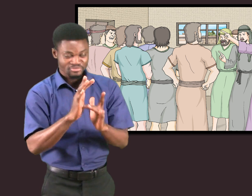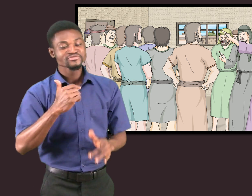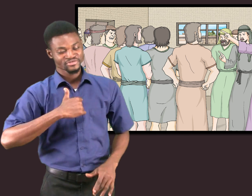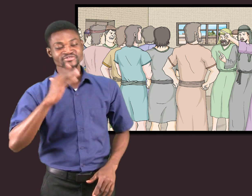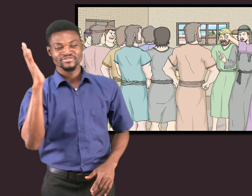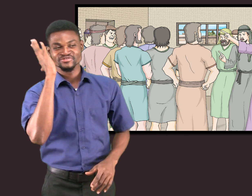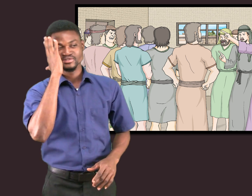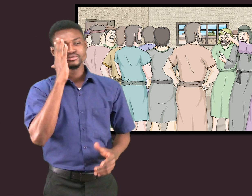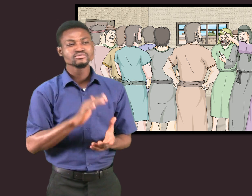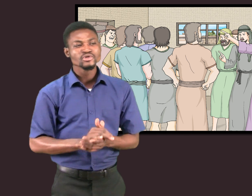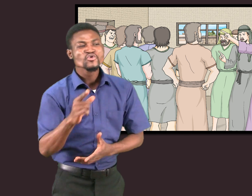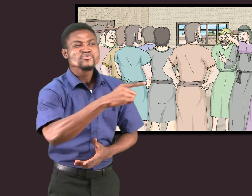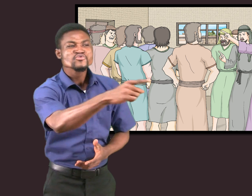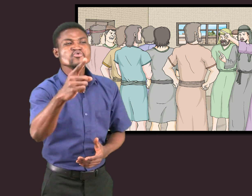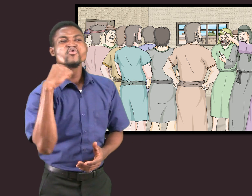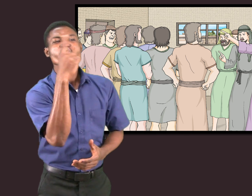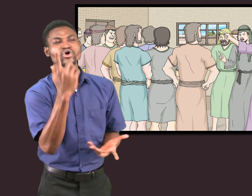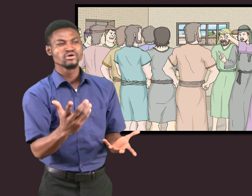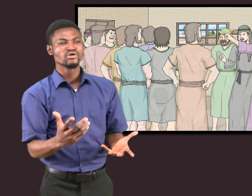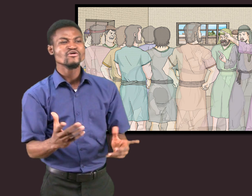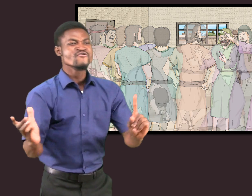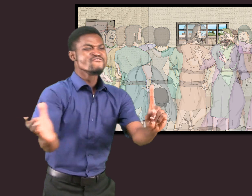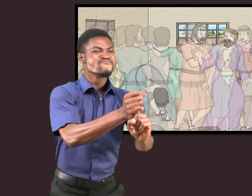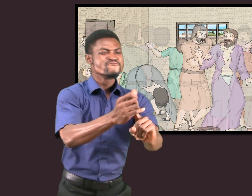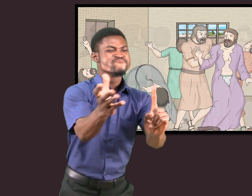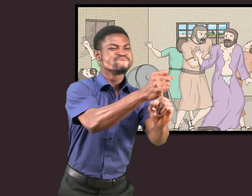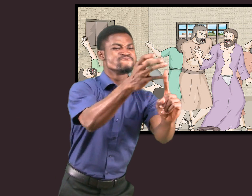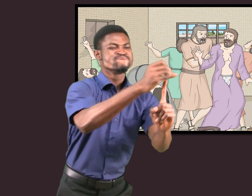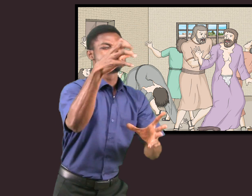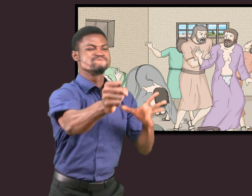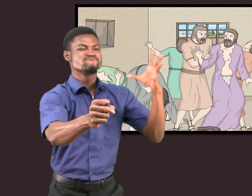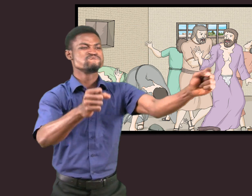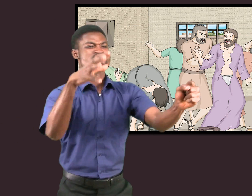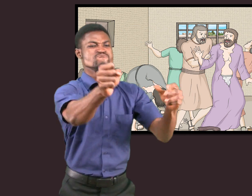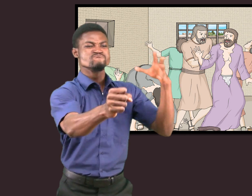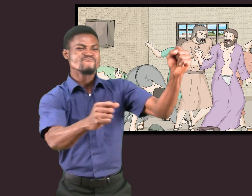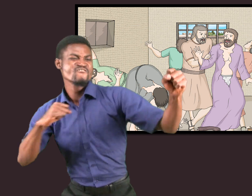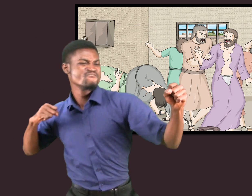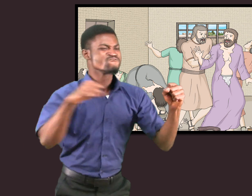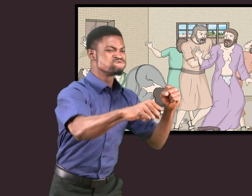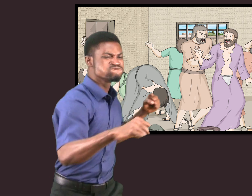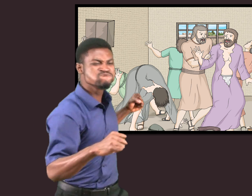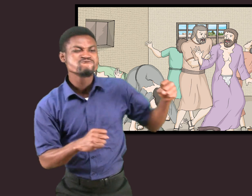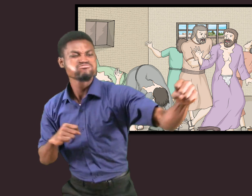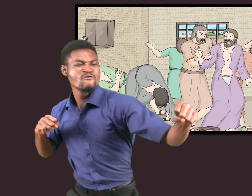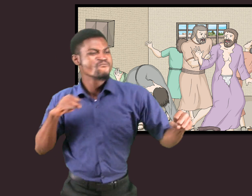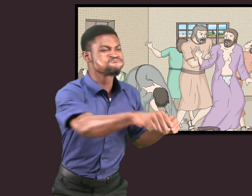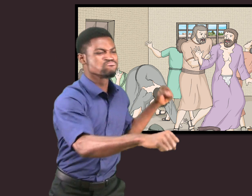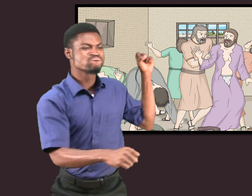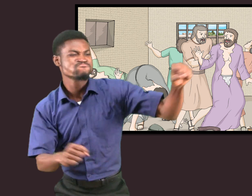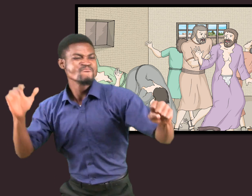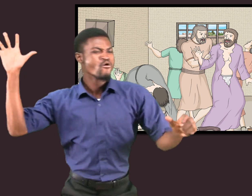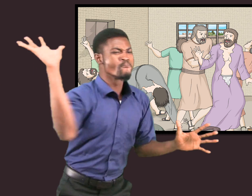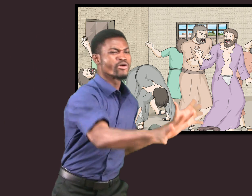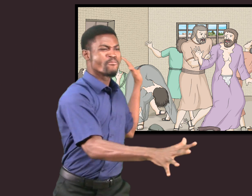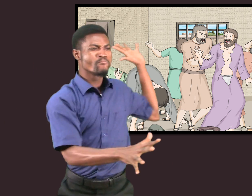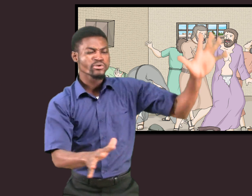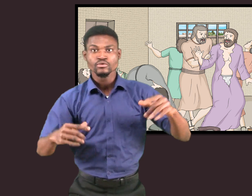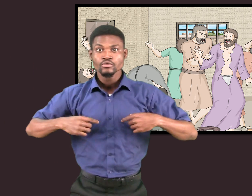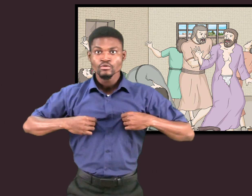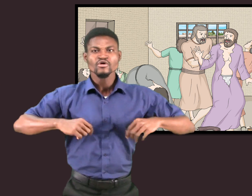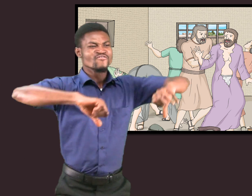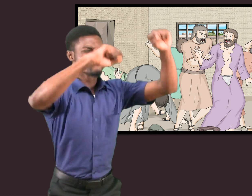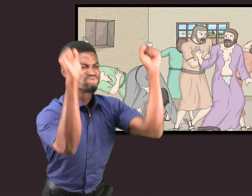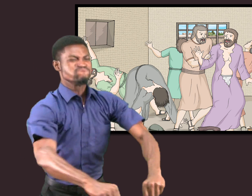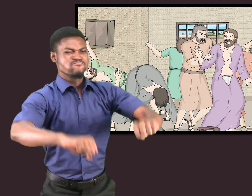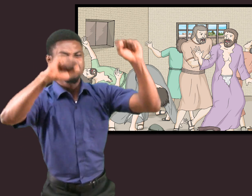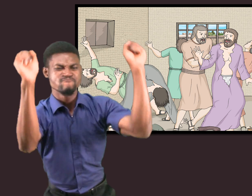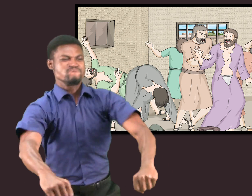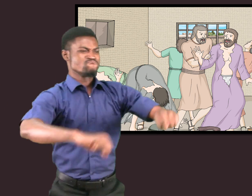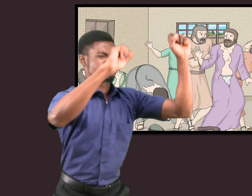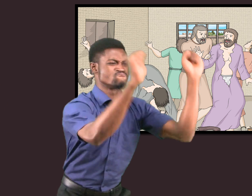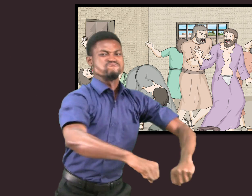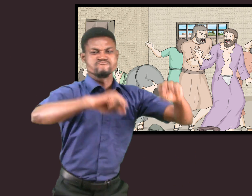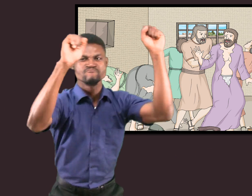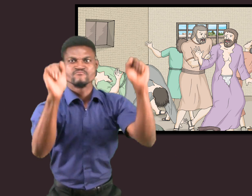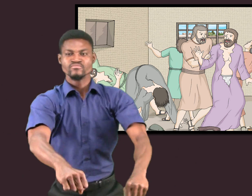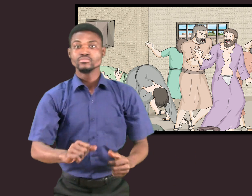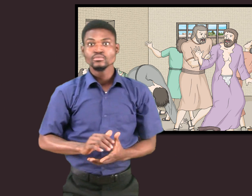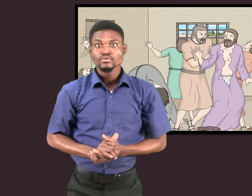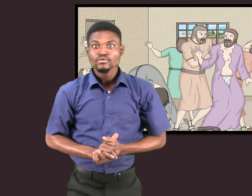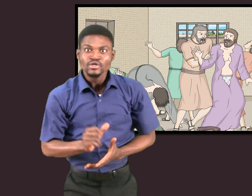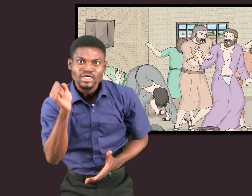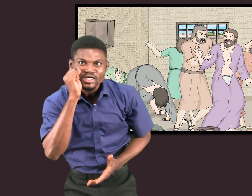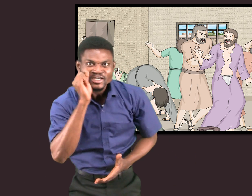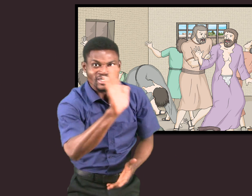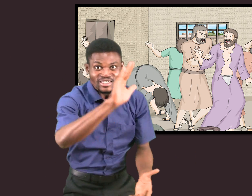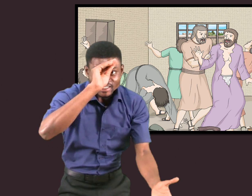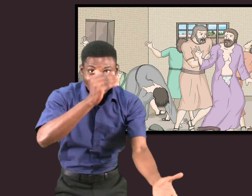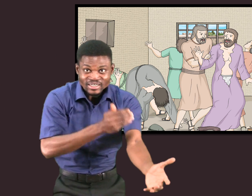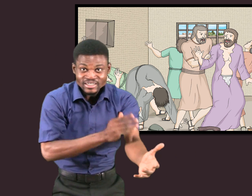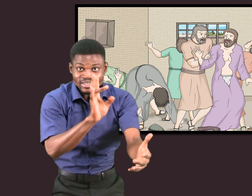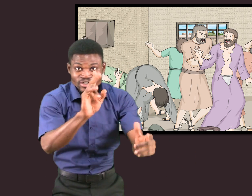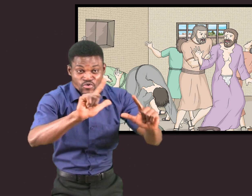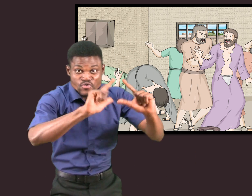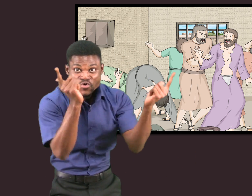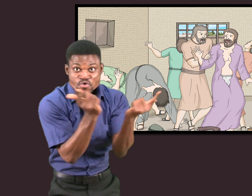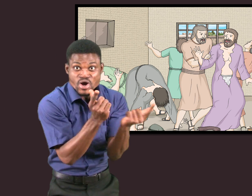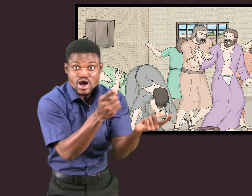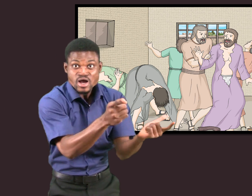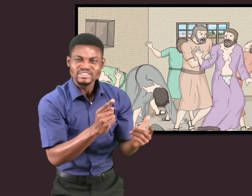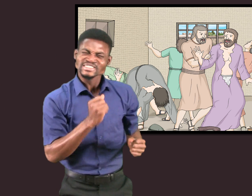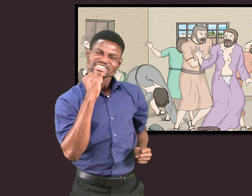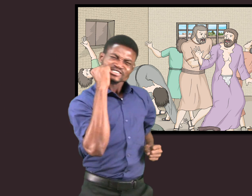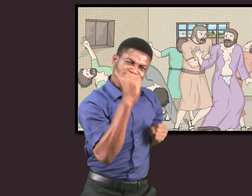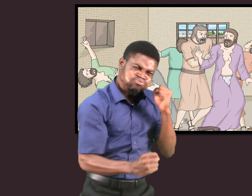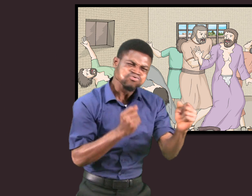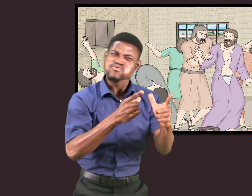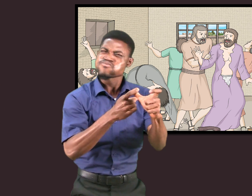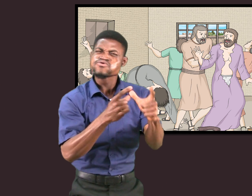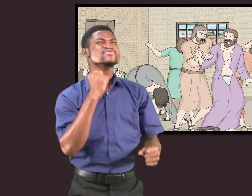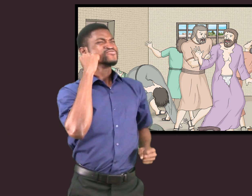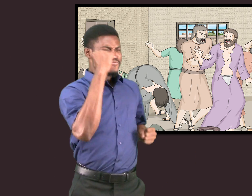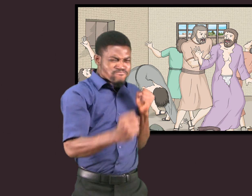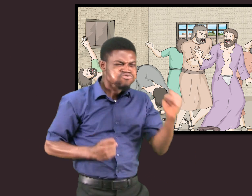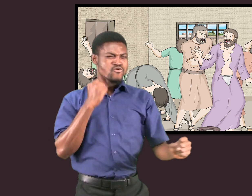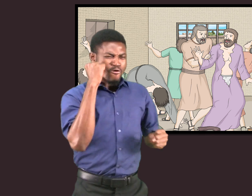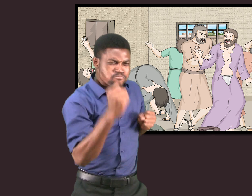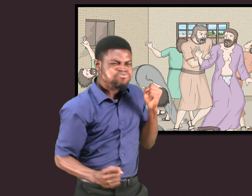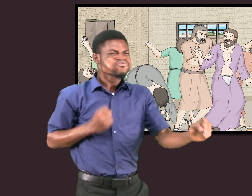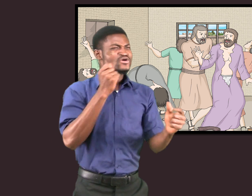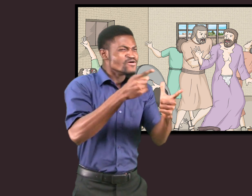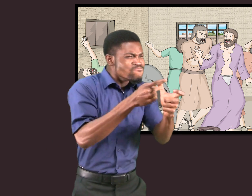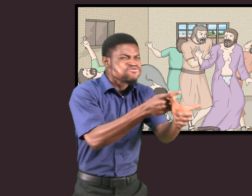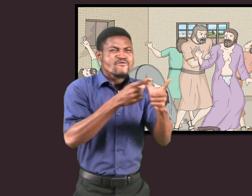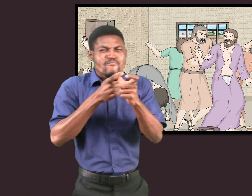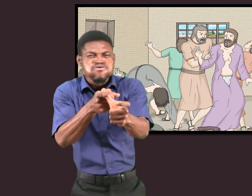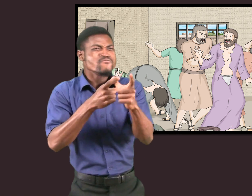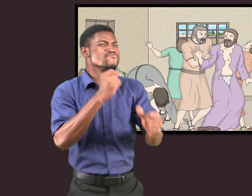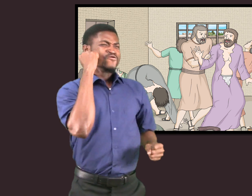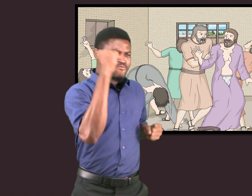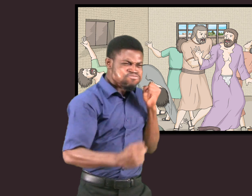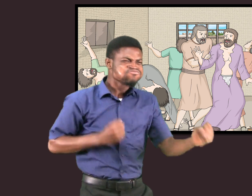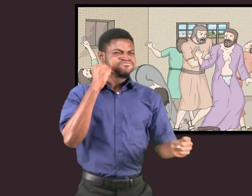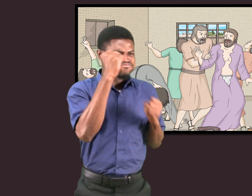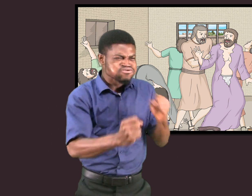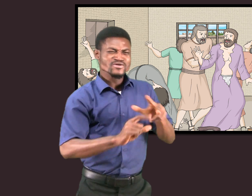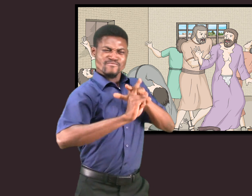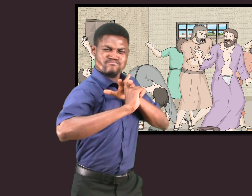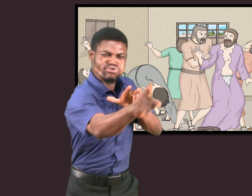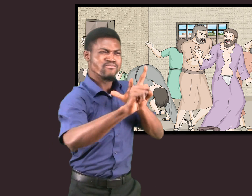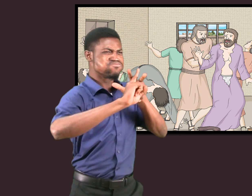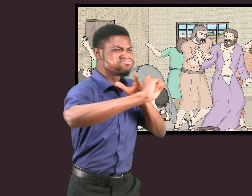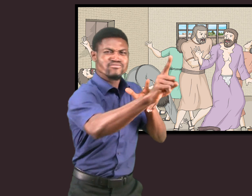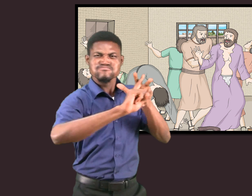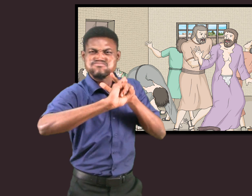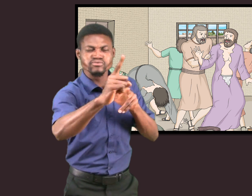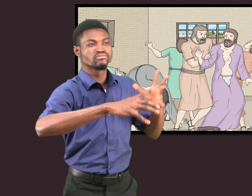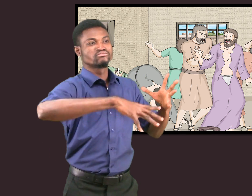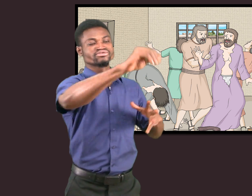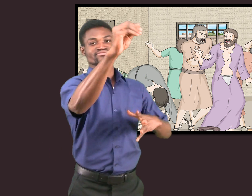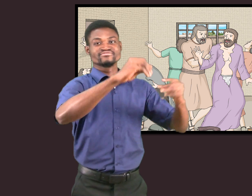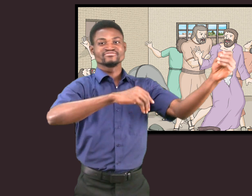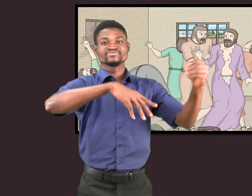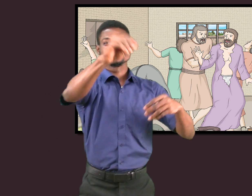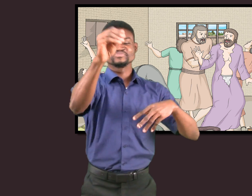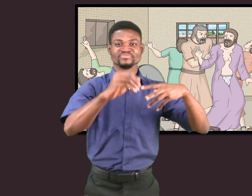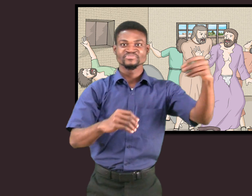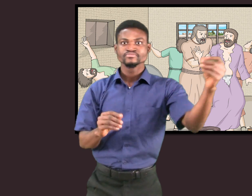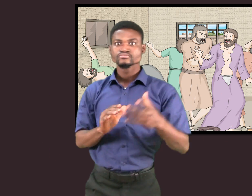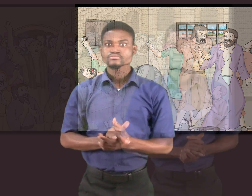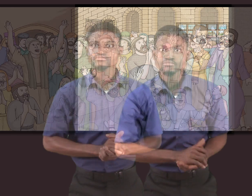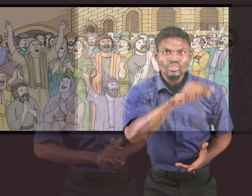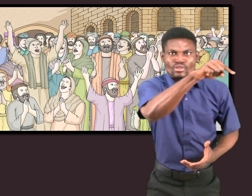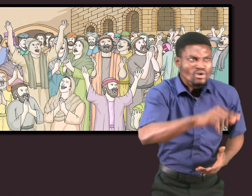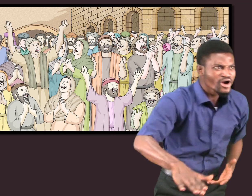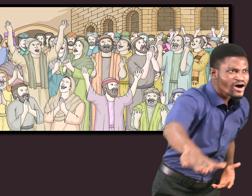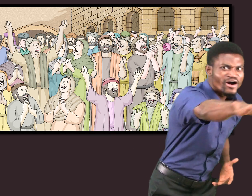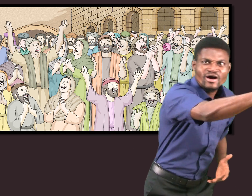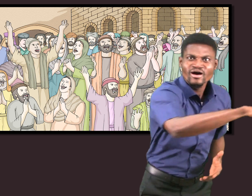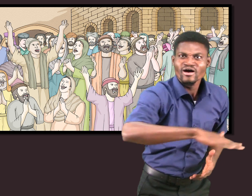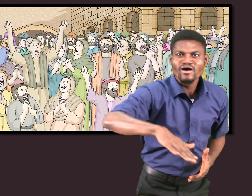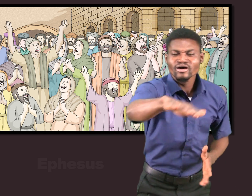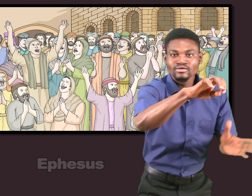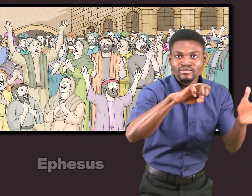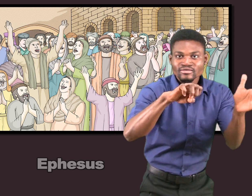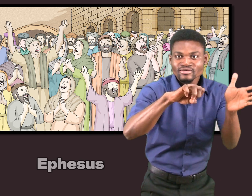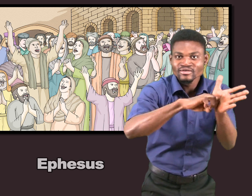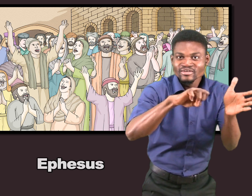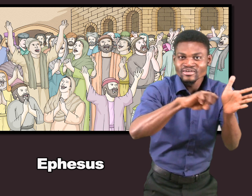Then the man with the evil spirit jumped on them and overpowered them all. The attack was so violent that they ran out of the house naked and wounded.